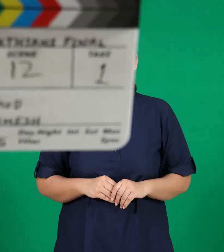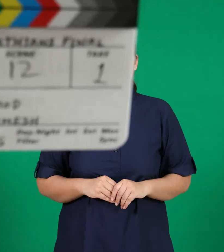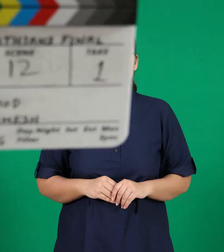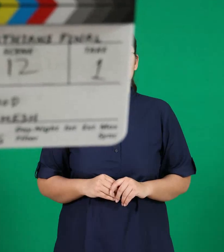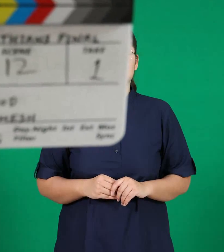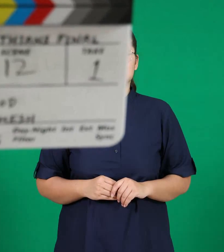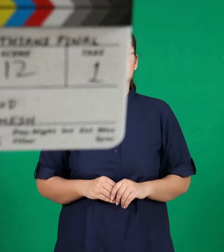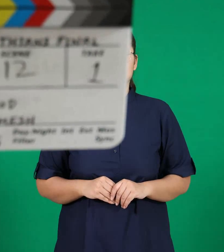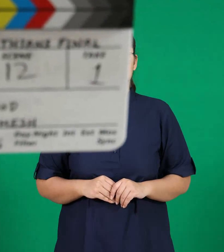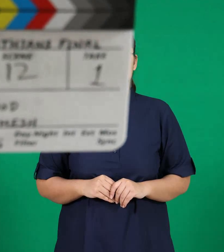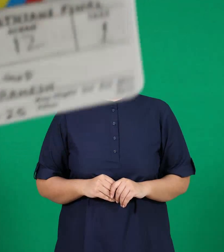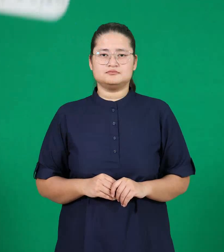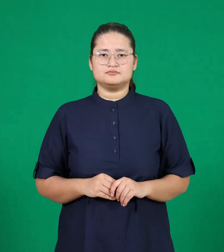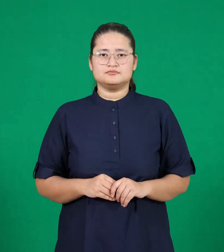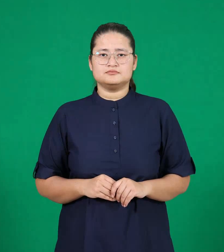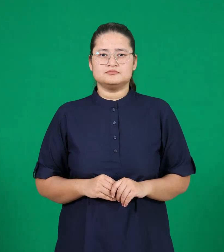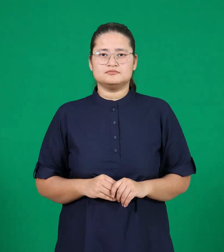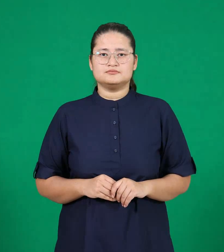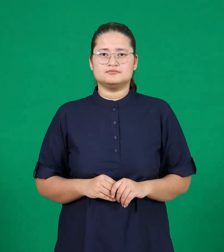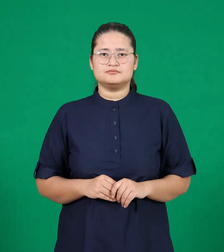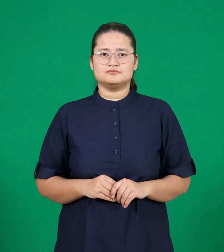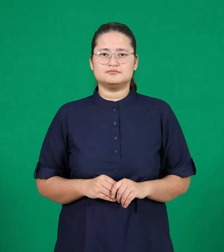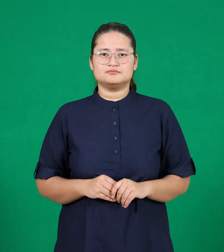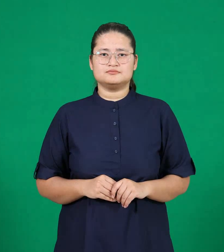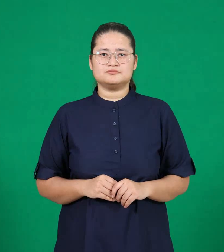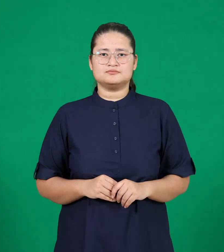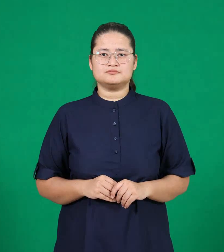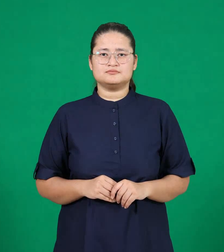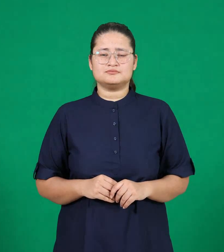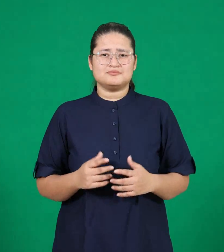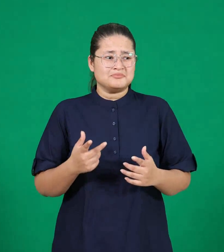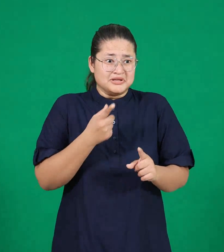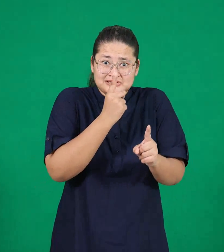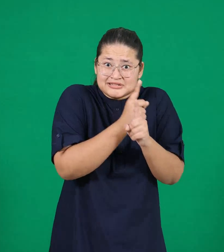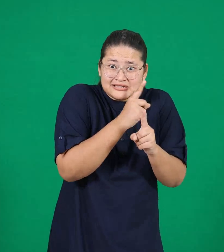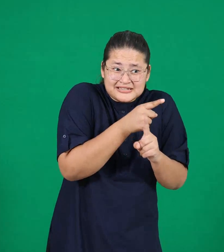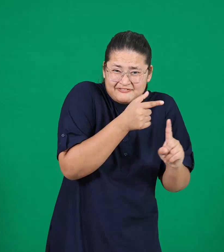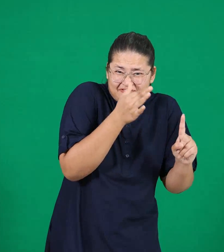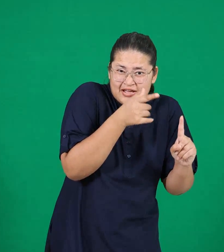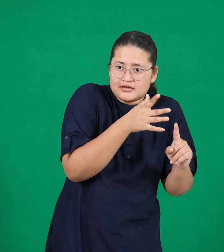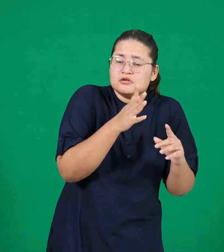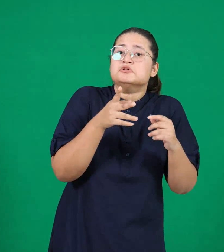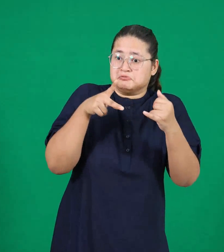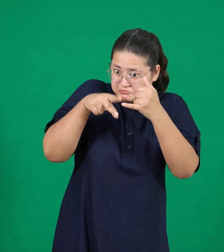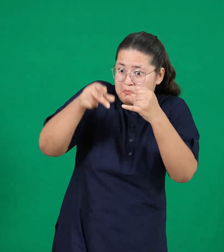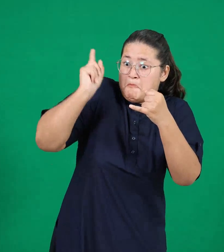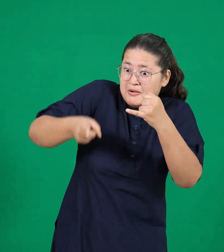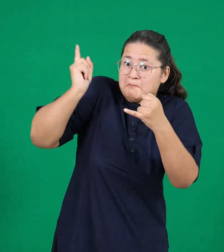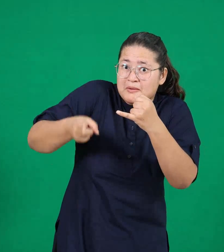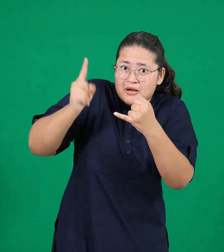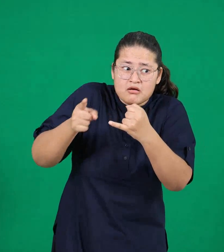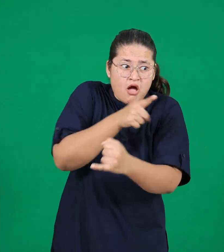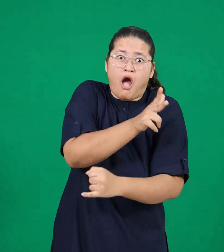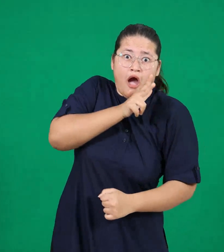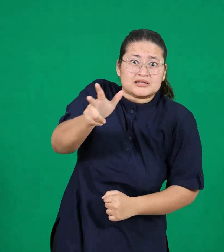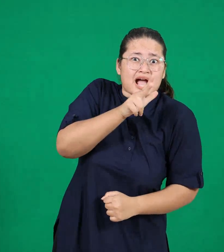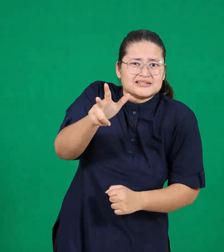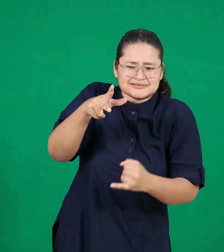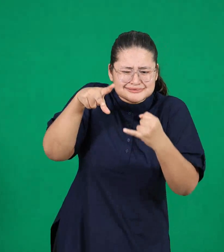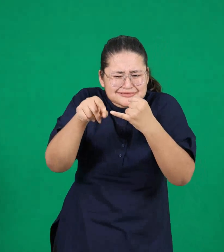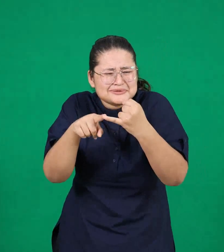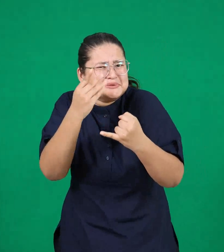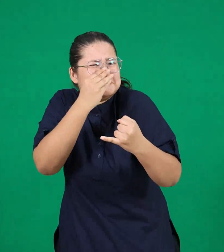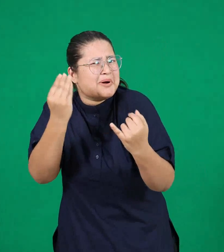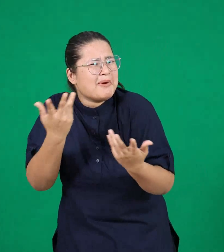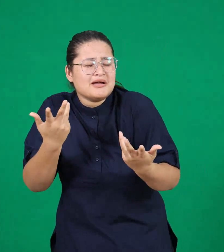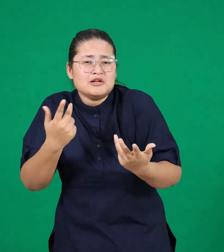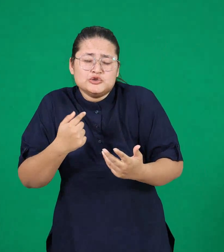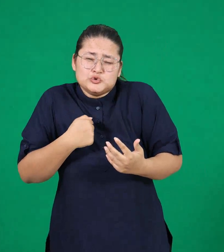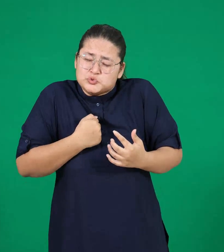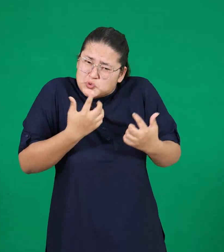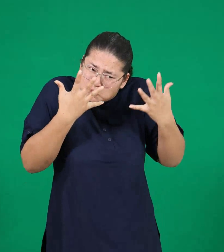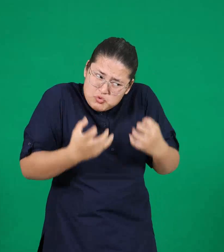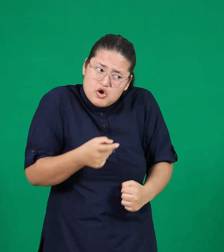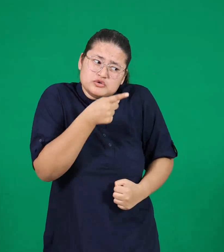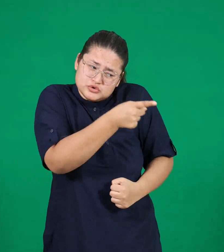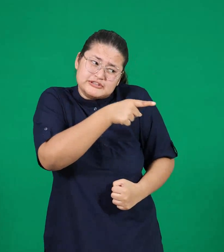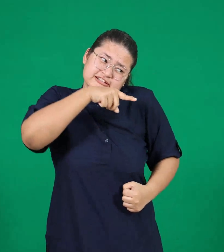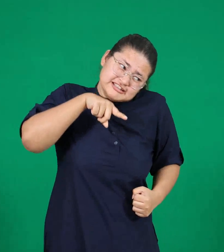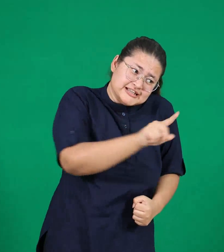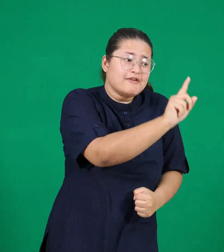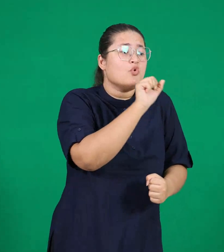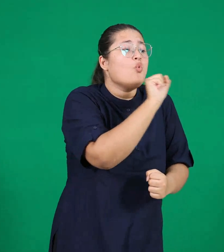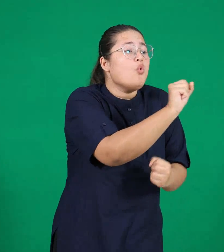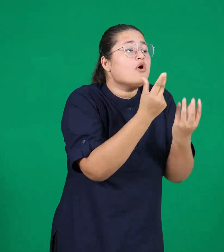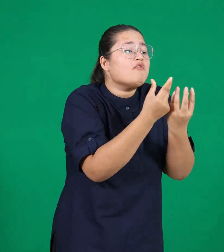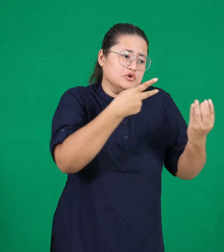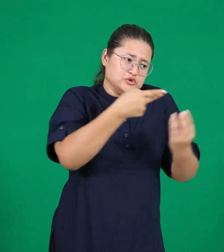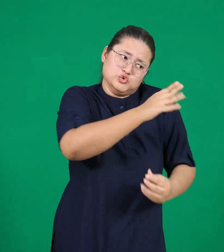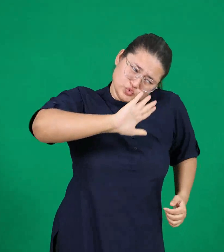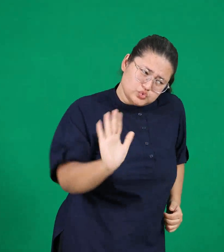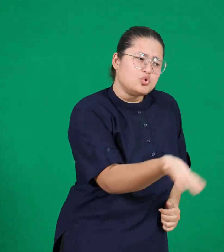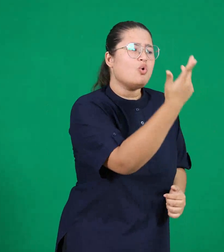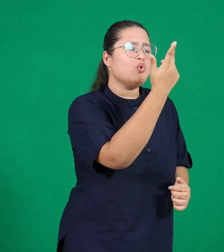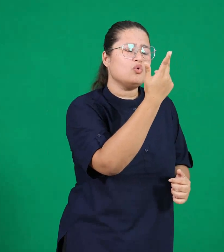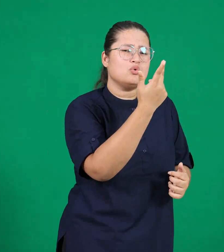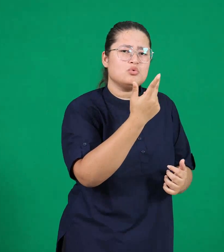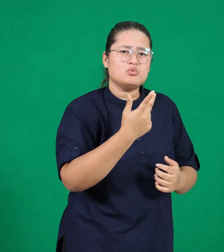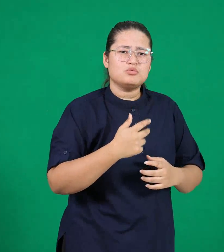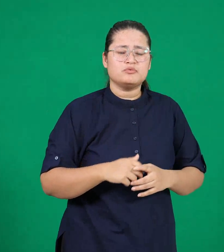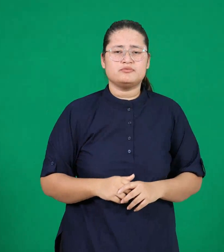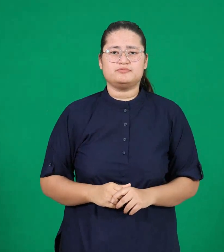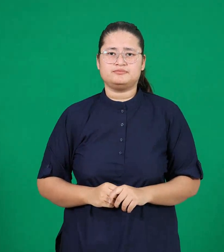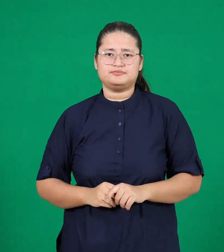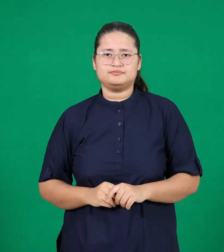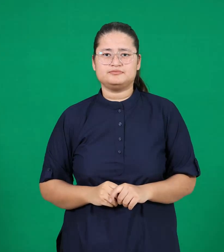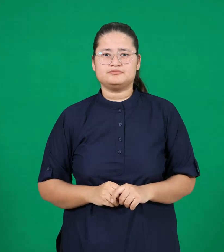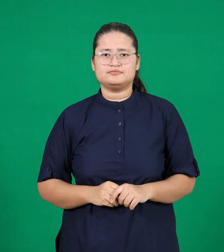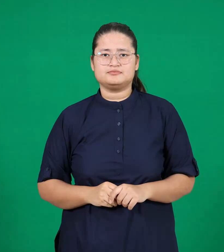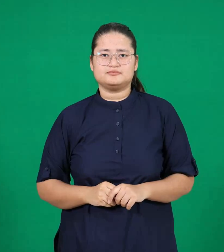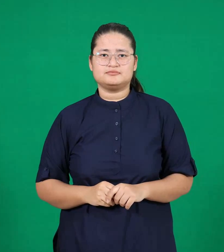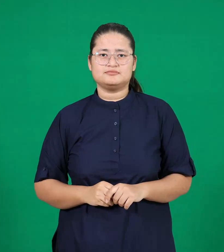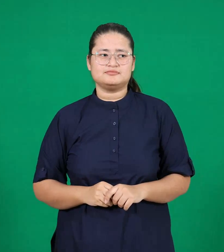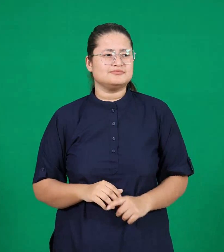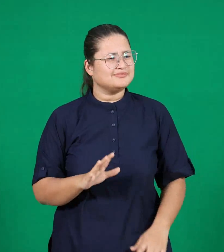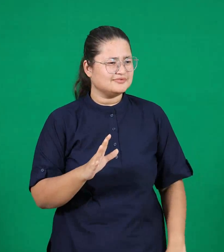As for those who are agitating you, I wish they would proceed to emasculate themselves!